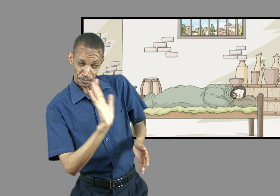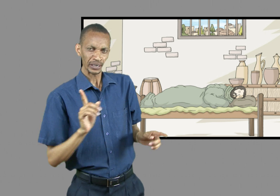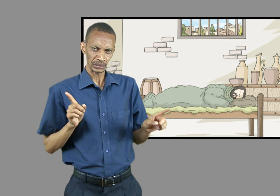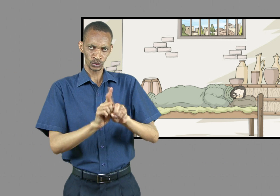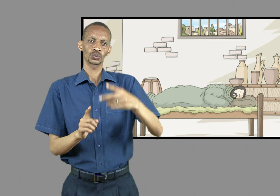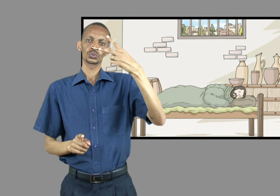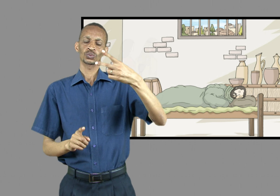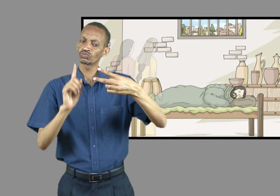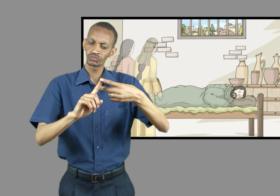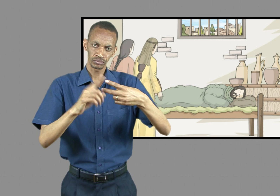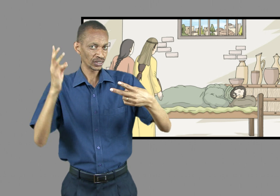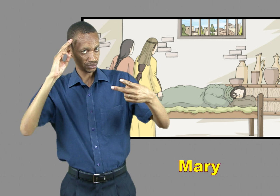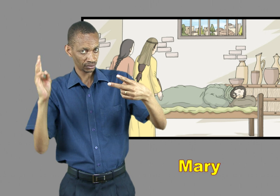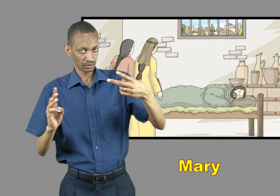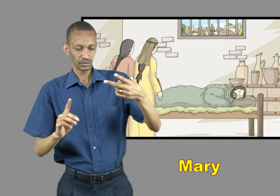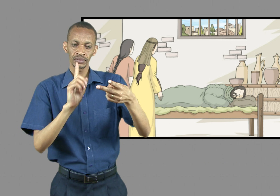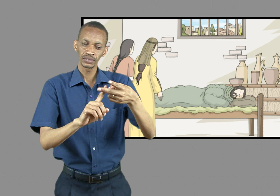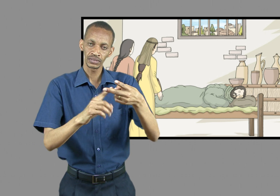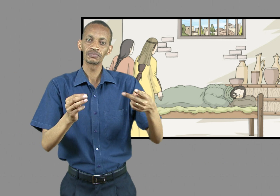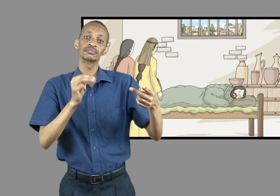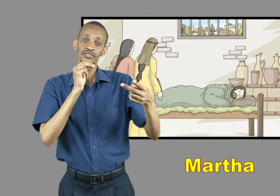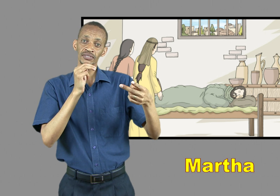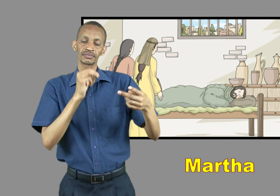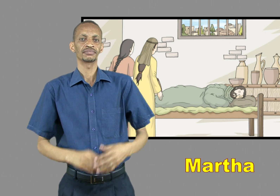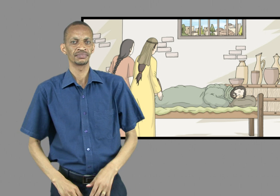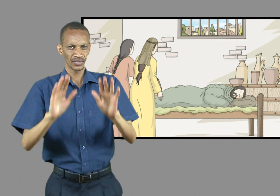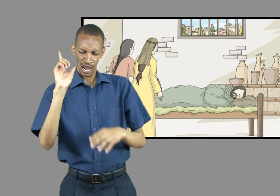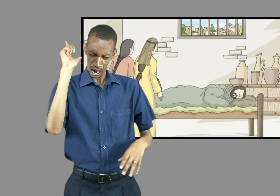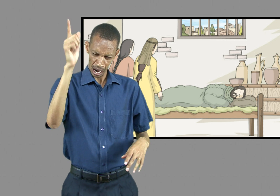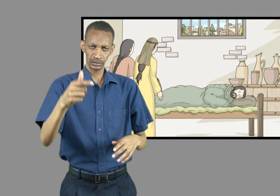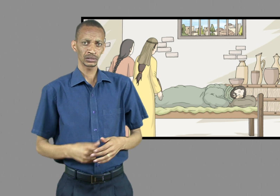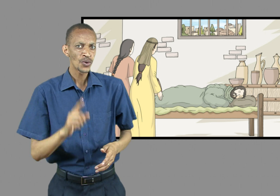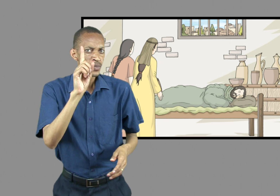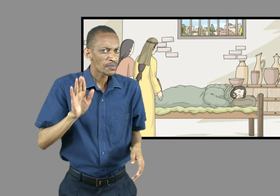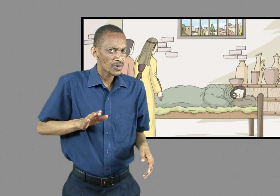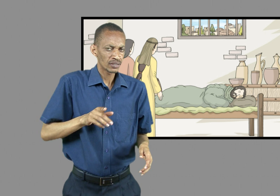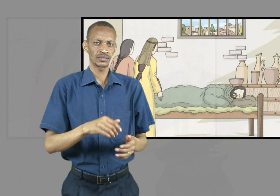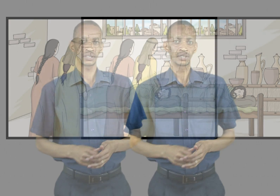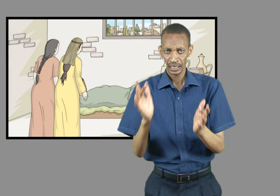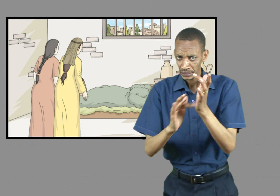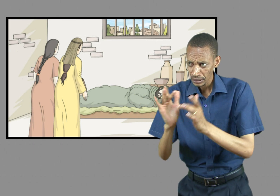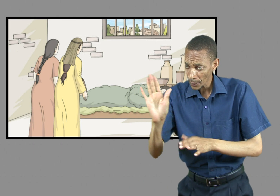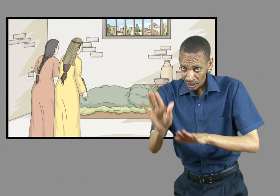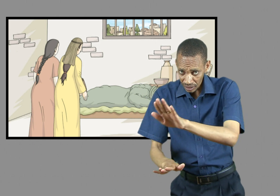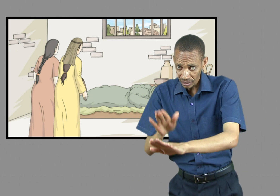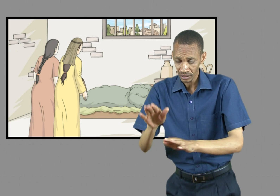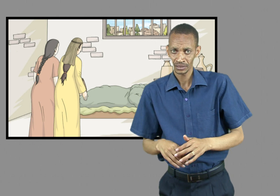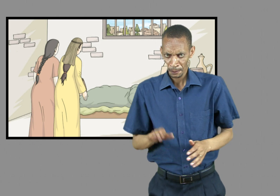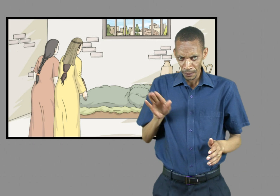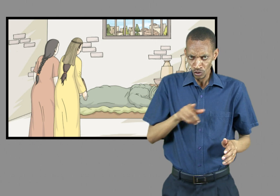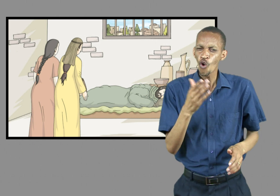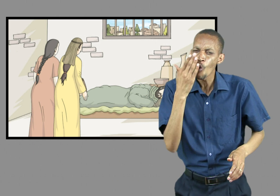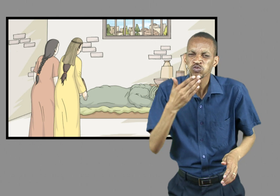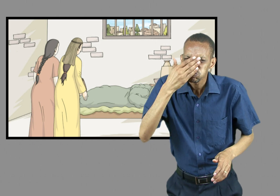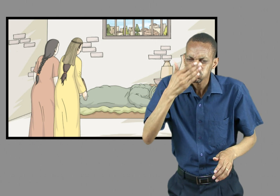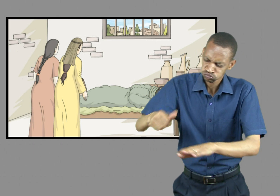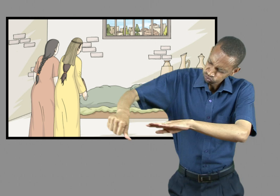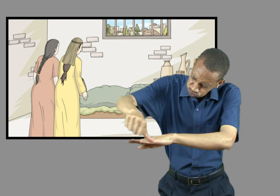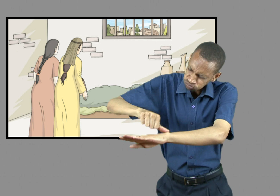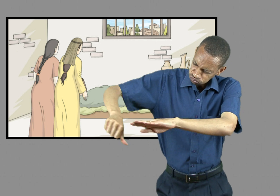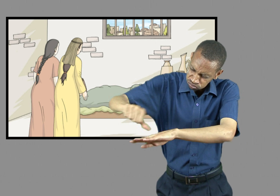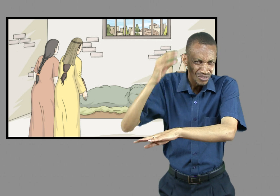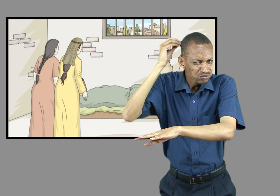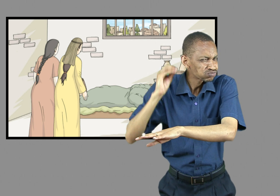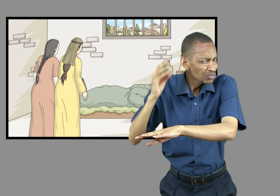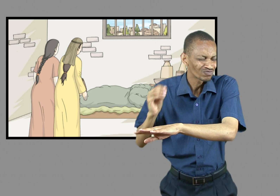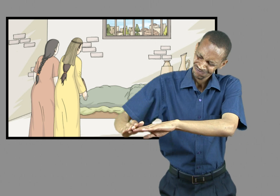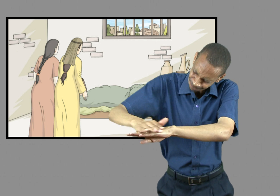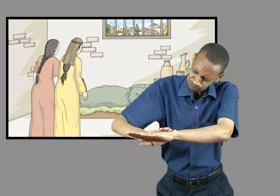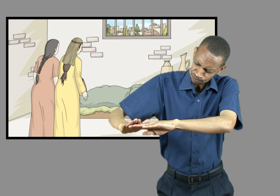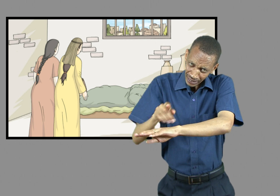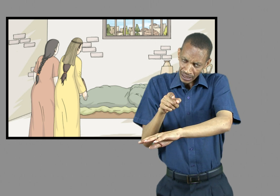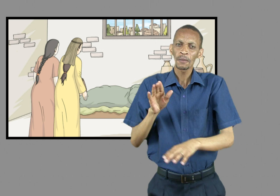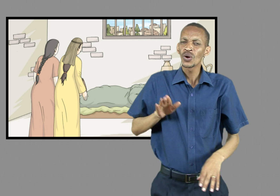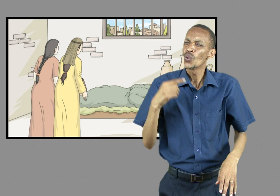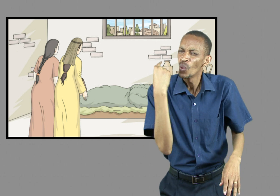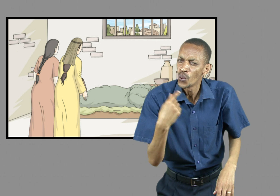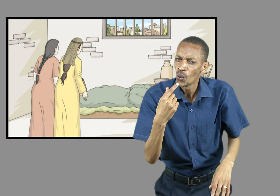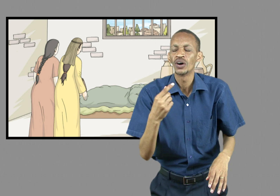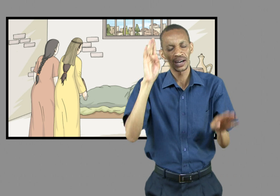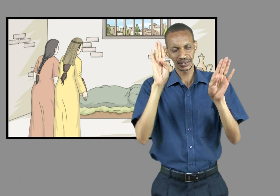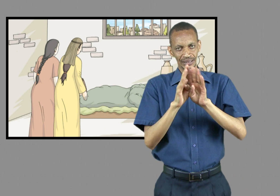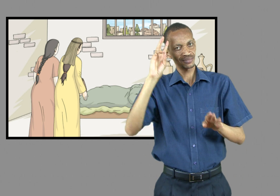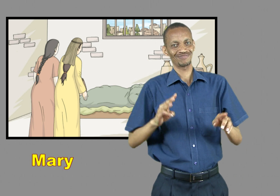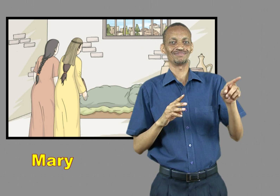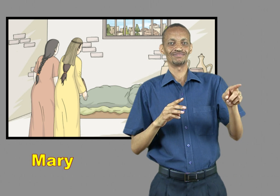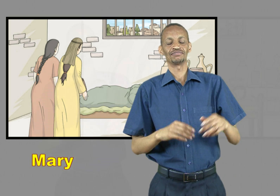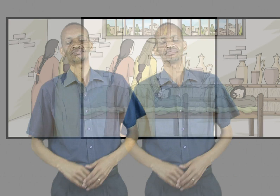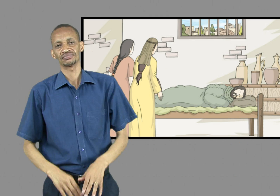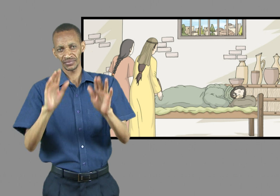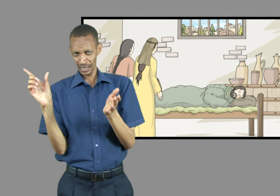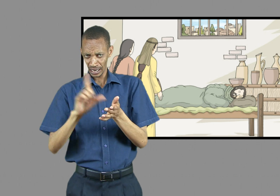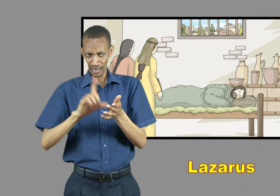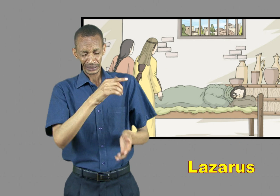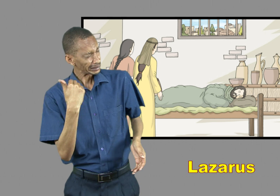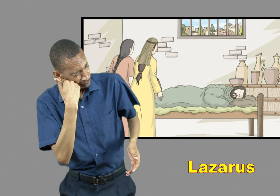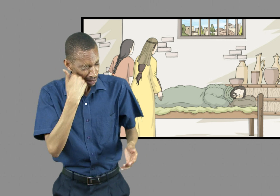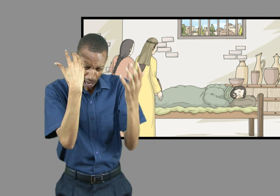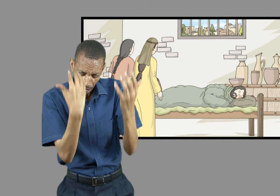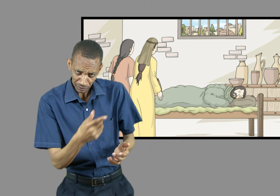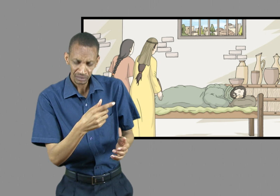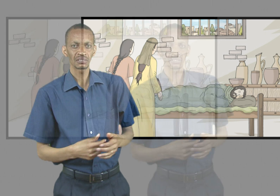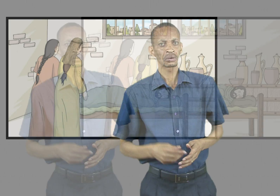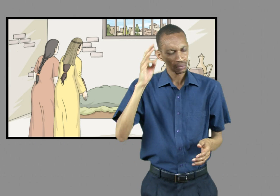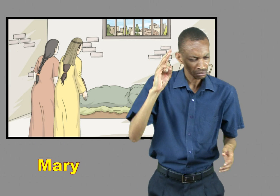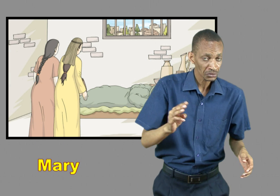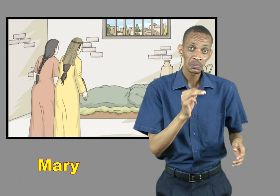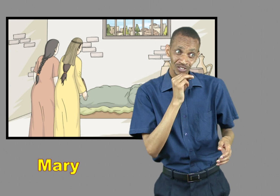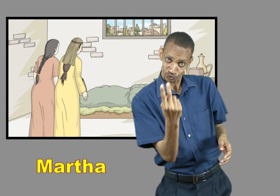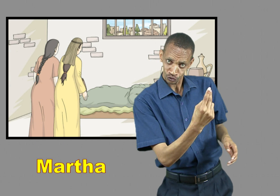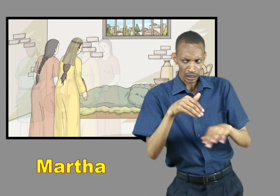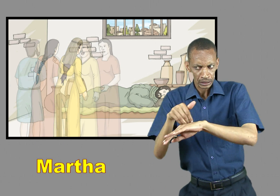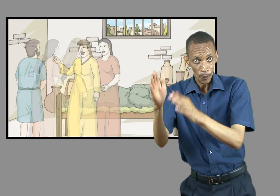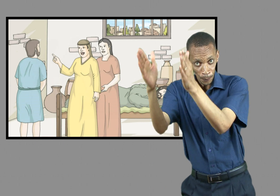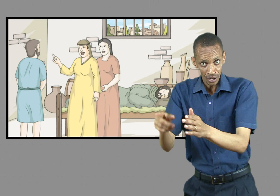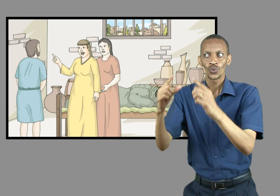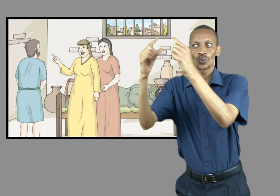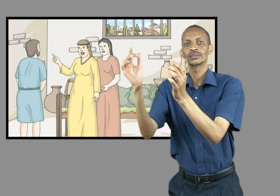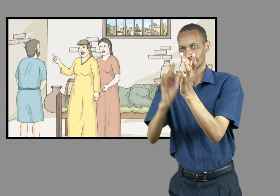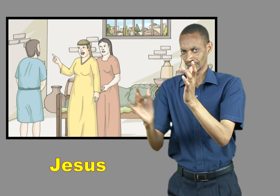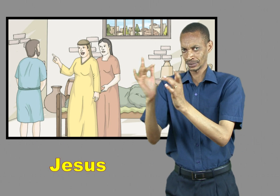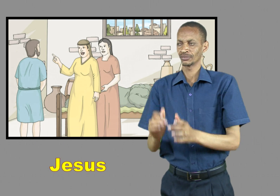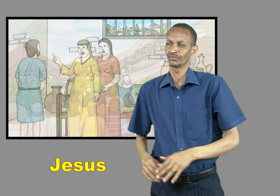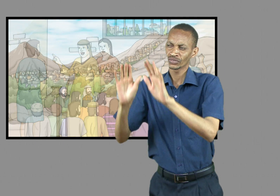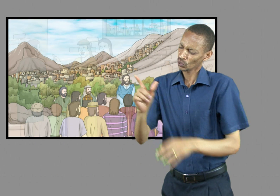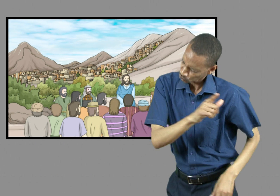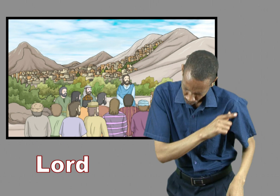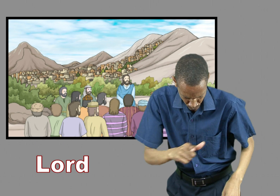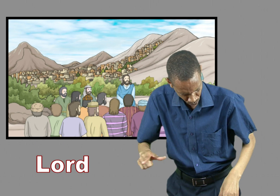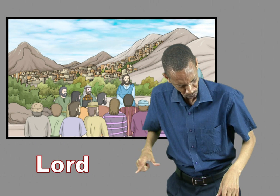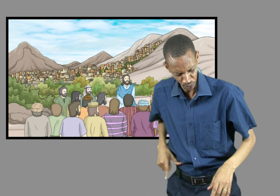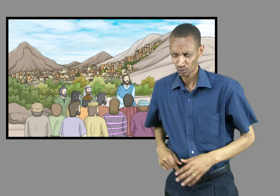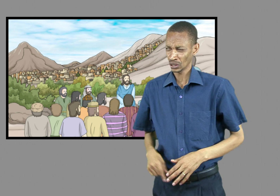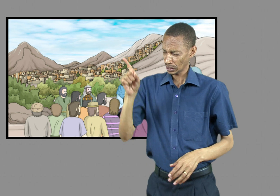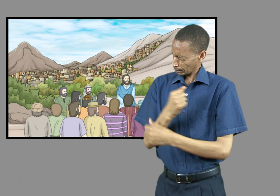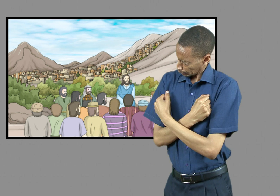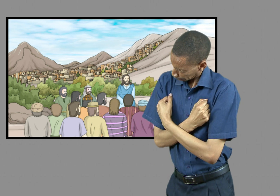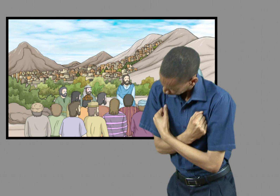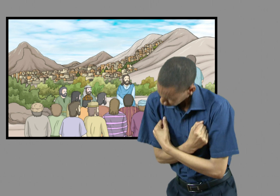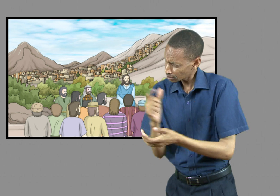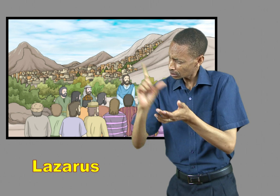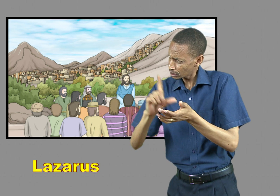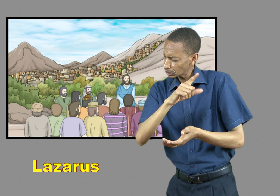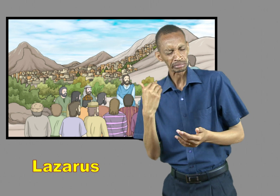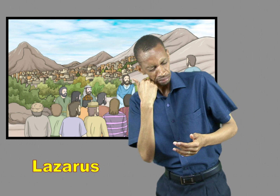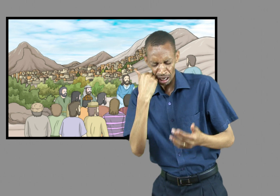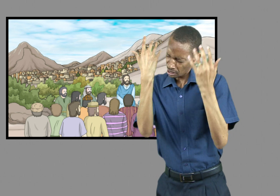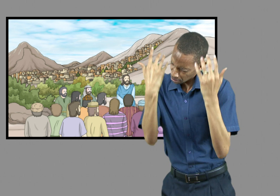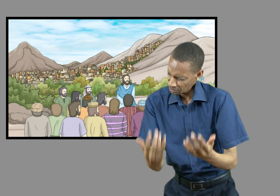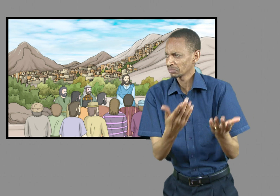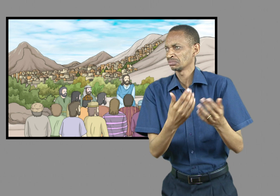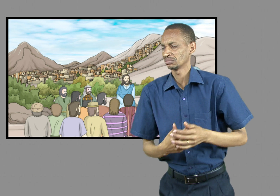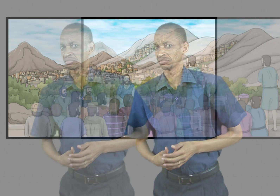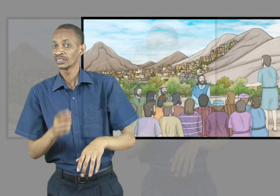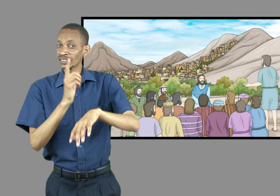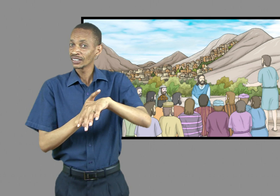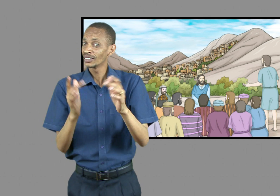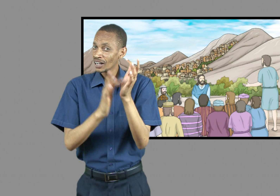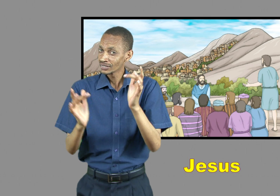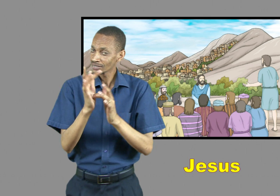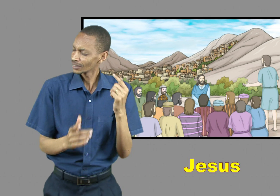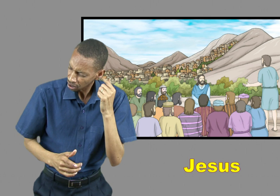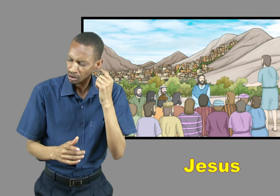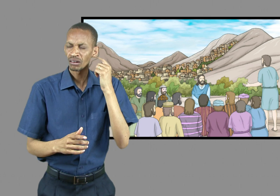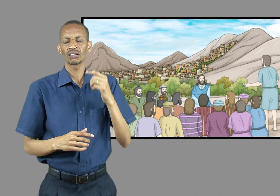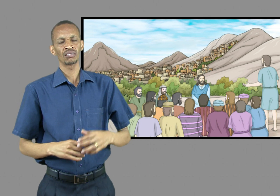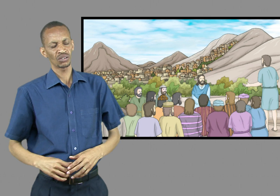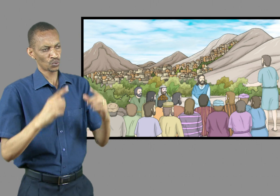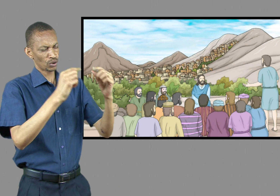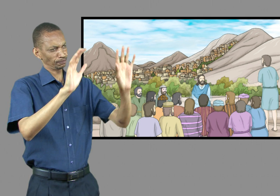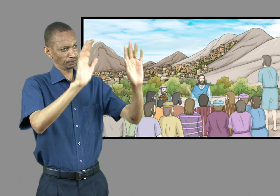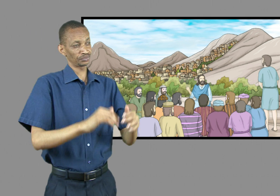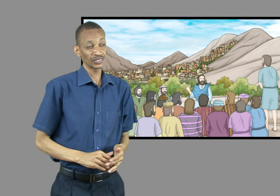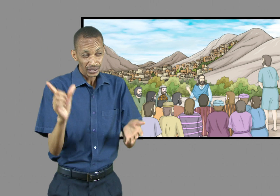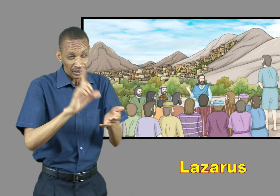He lived in Bethany, the village of Mary and her sister Martha. (Mary, whose brother Lazarus was sick, was to anoint the Lord with perfume and wipe His feet with her hair.) So the sisters sent word to Jesus, “Lord, the one You love is sick.”